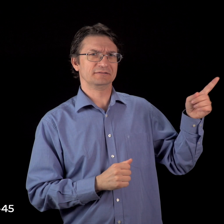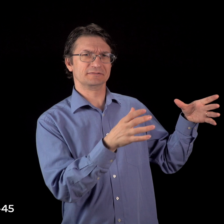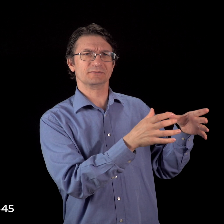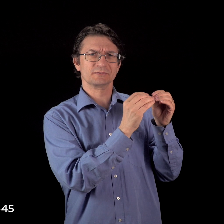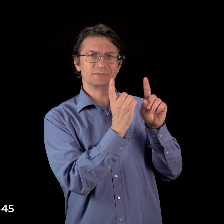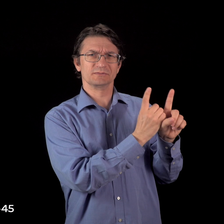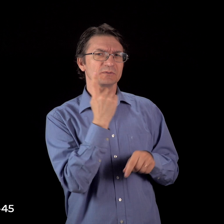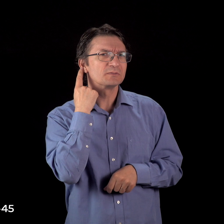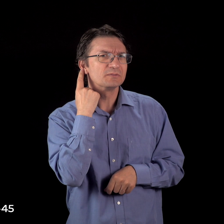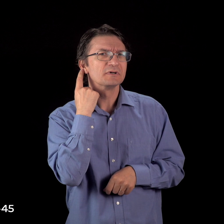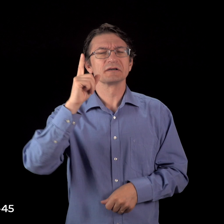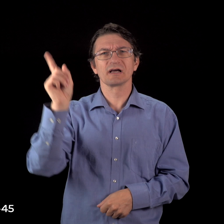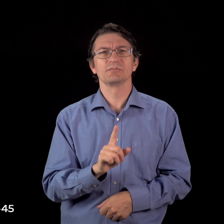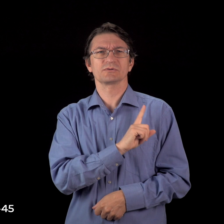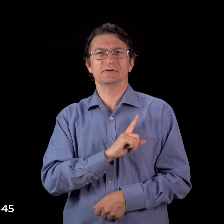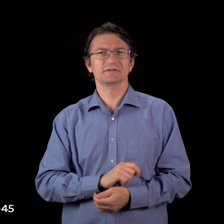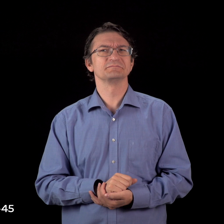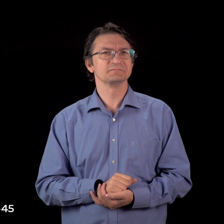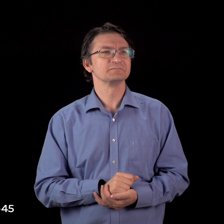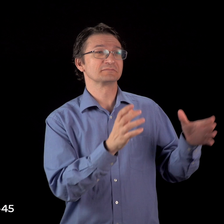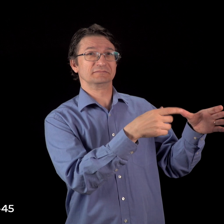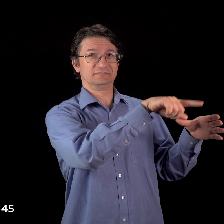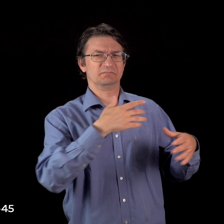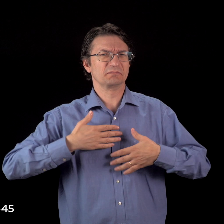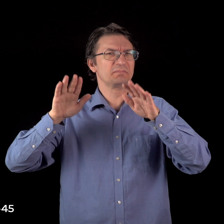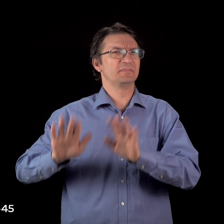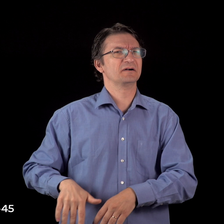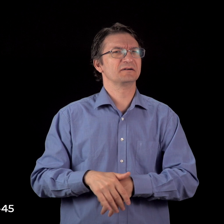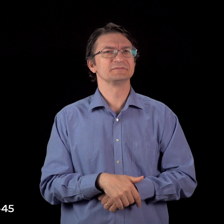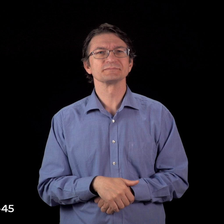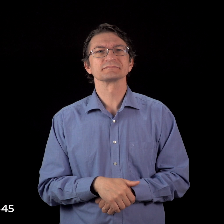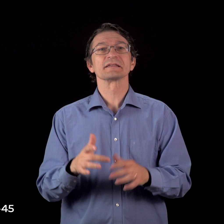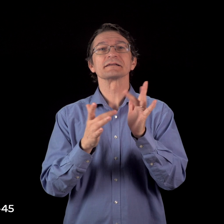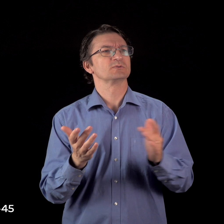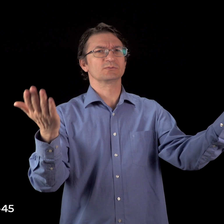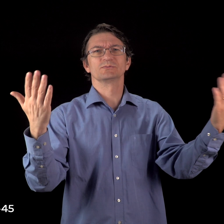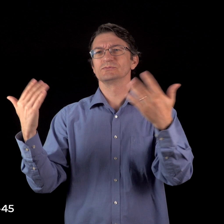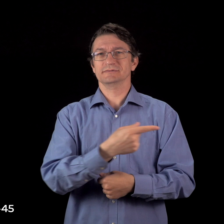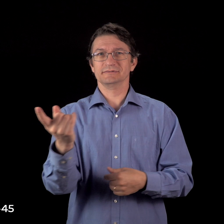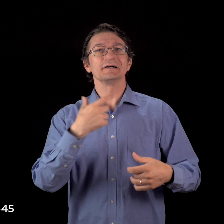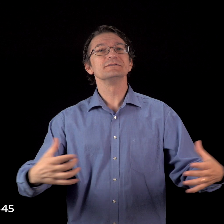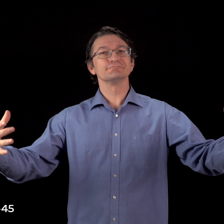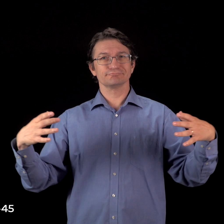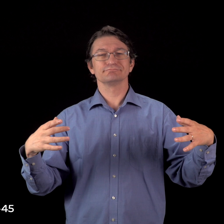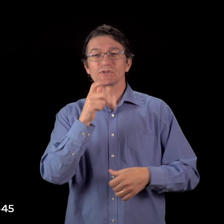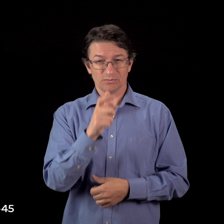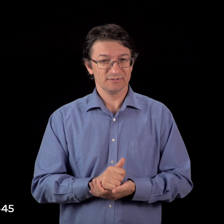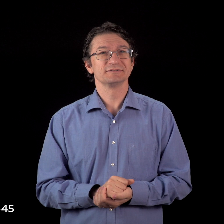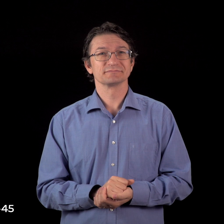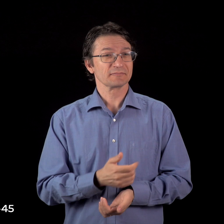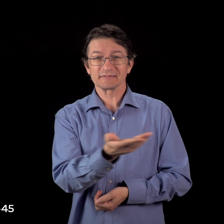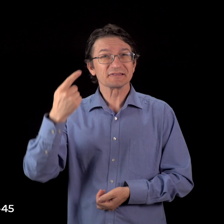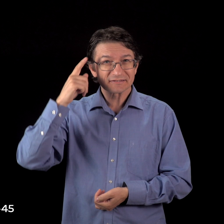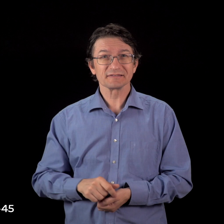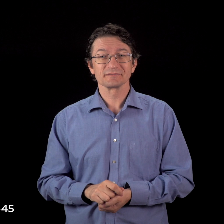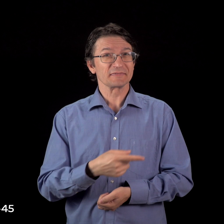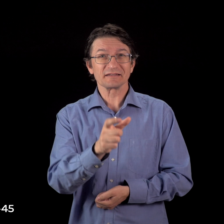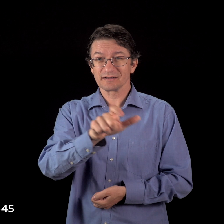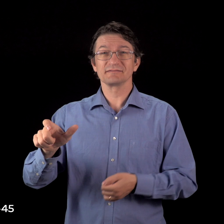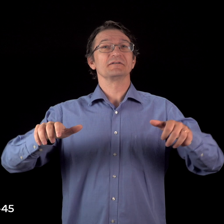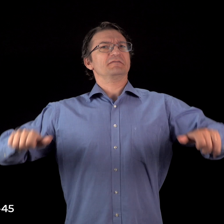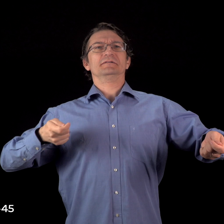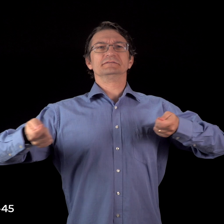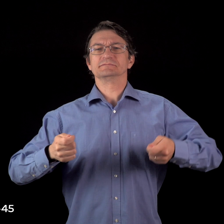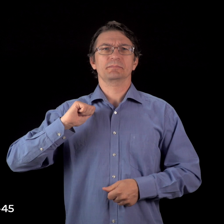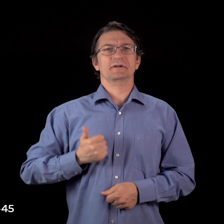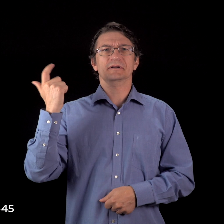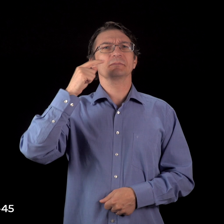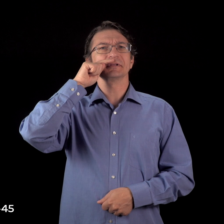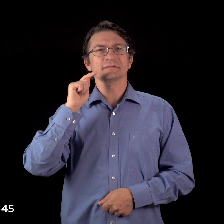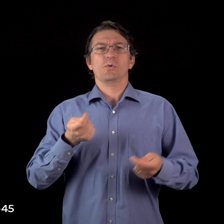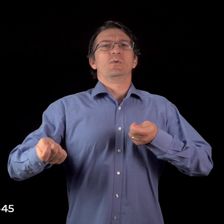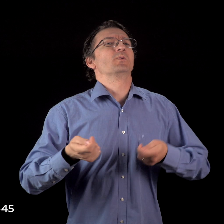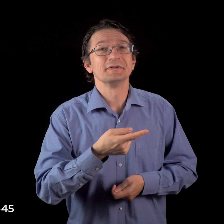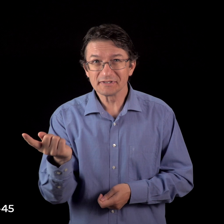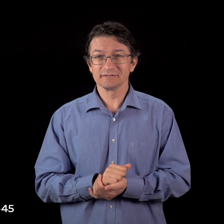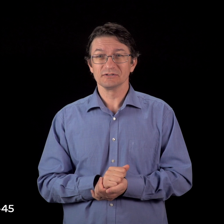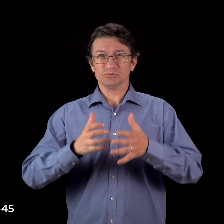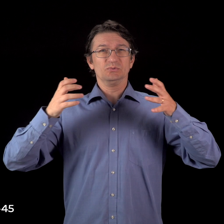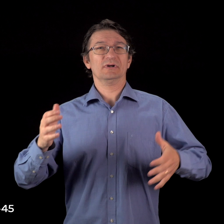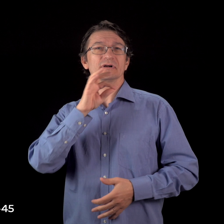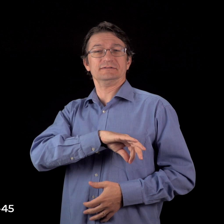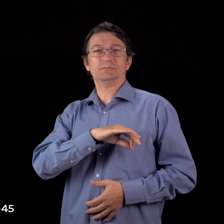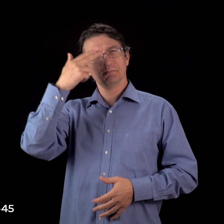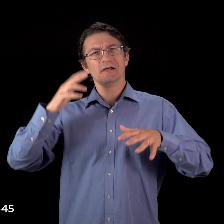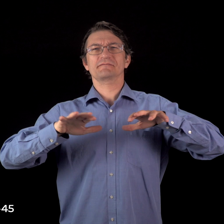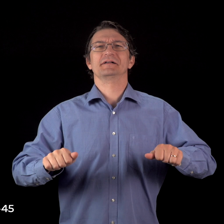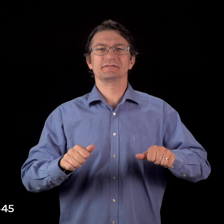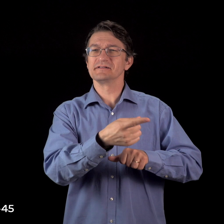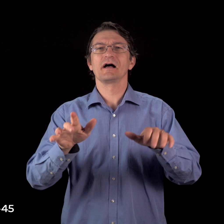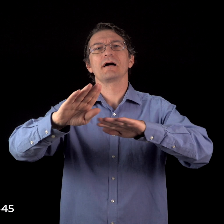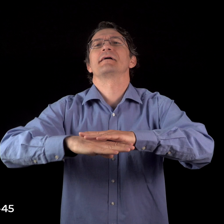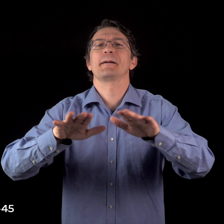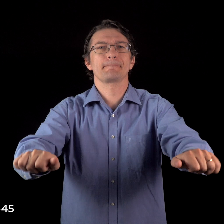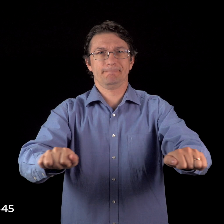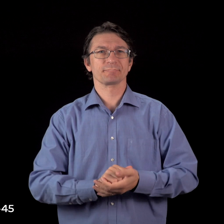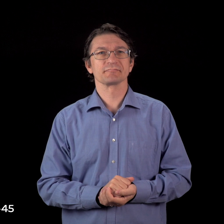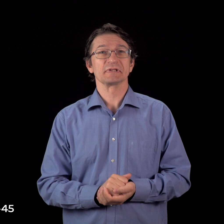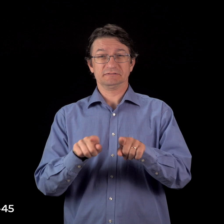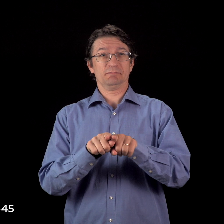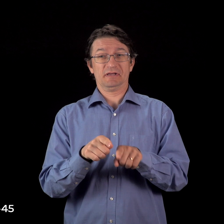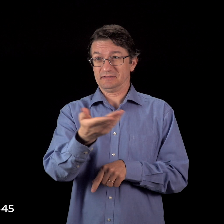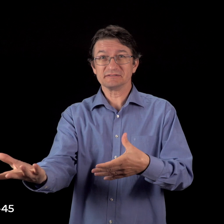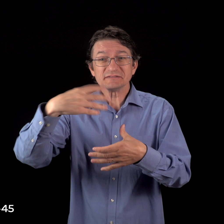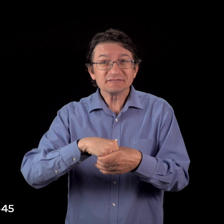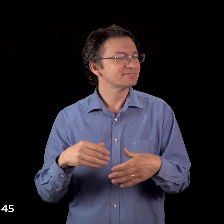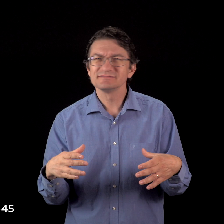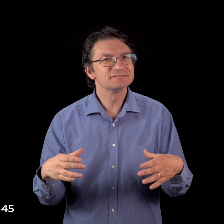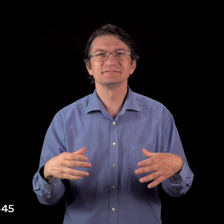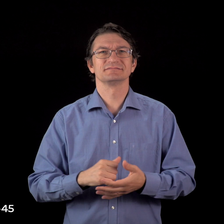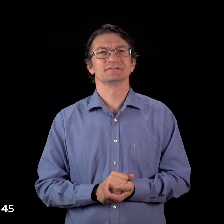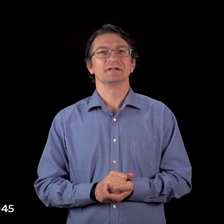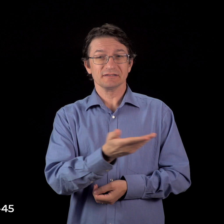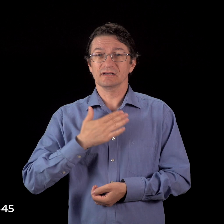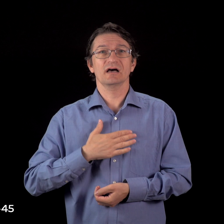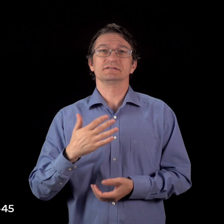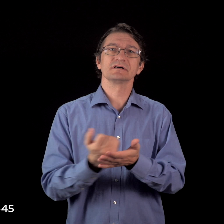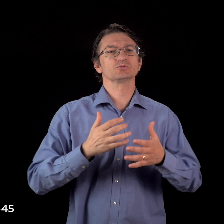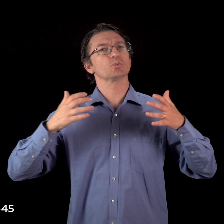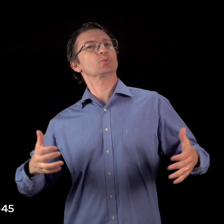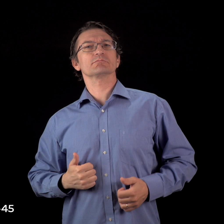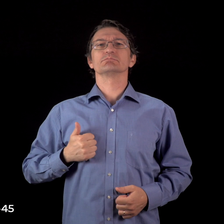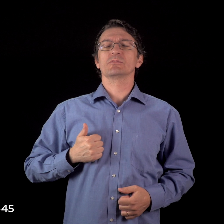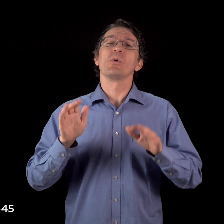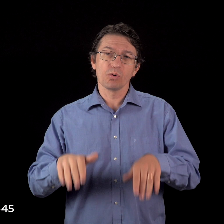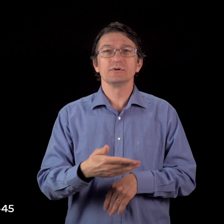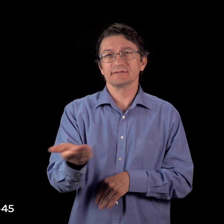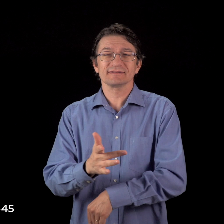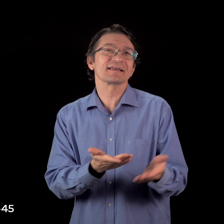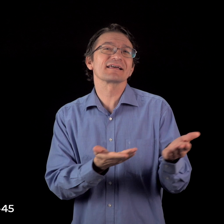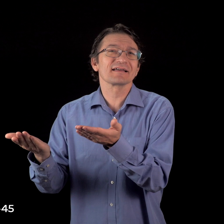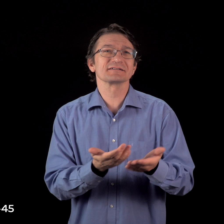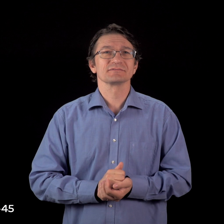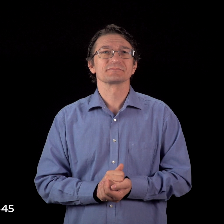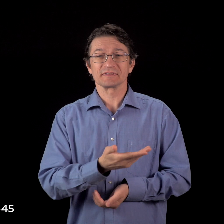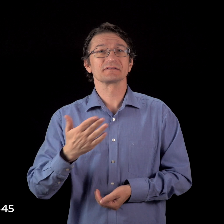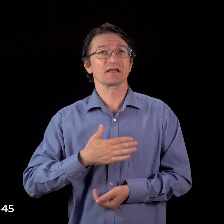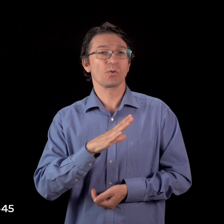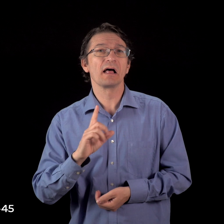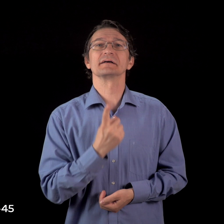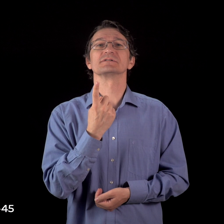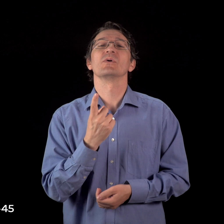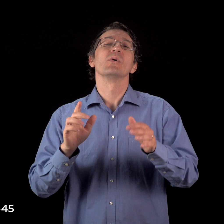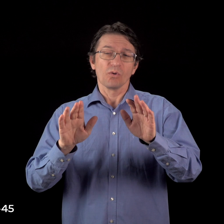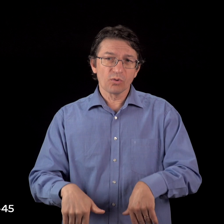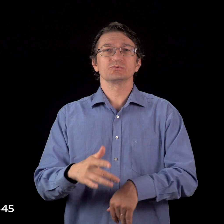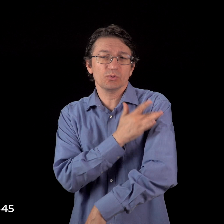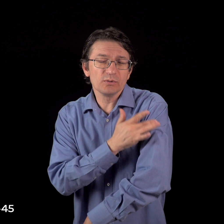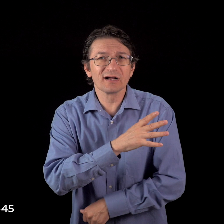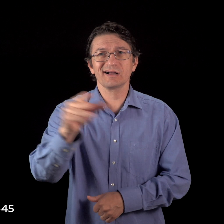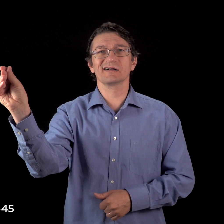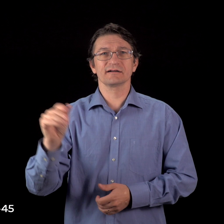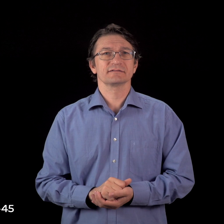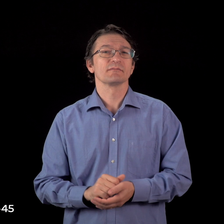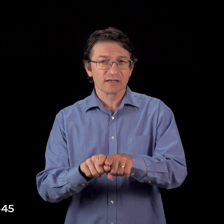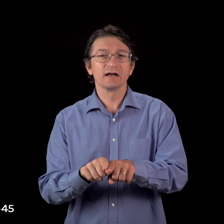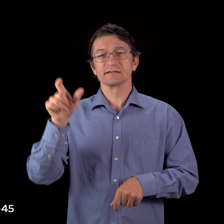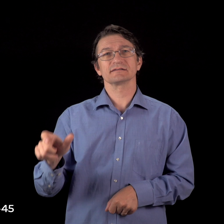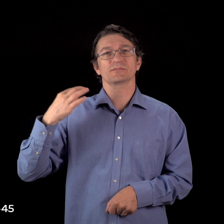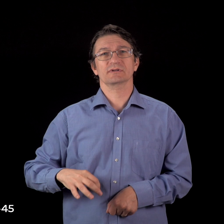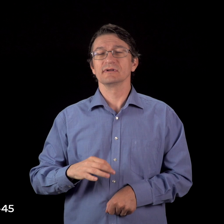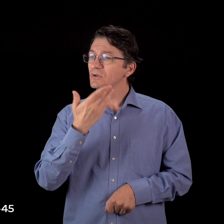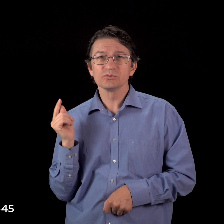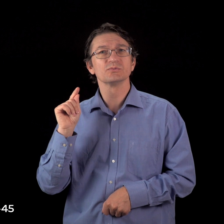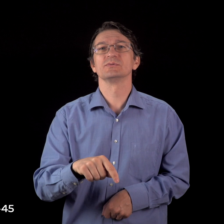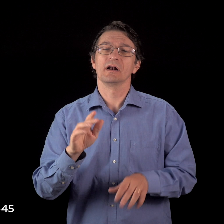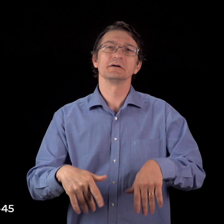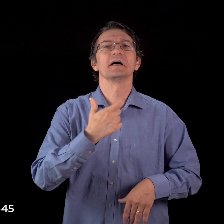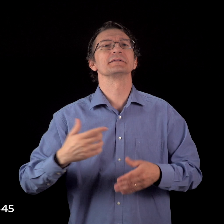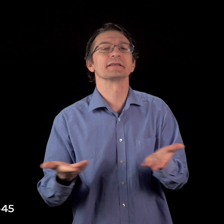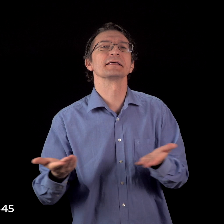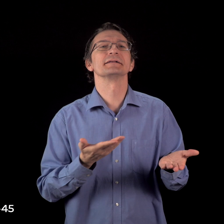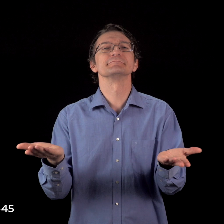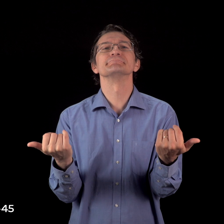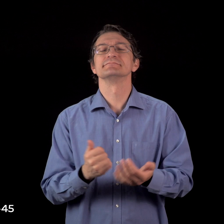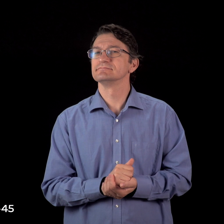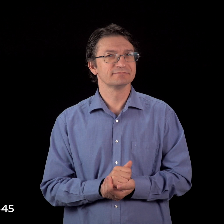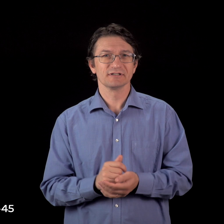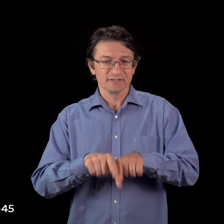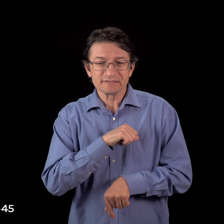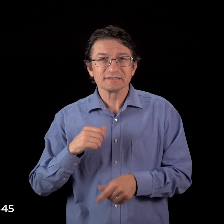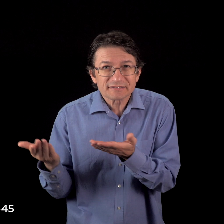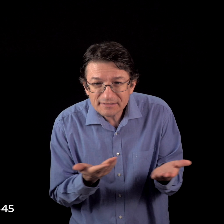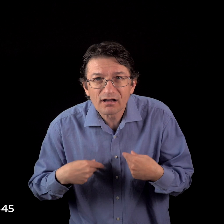So Jesus called them together and said, “You know that those regarded as rulers of the Gentiles lord it over them, and their superiors exercise authority over them. But it shall not be this way among you. Instead, whoever wants to become great among you must be your servant, and whoever wants to be first must be the slave of all.